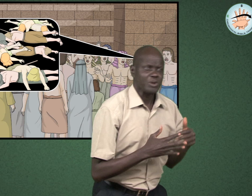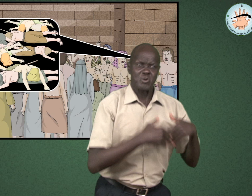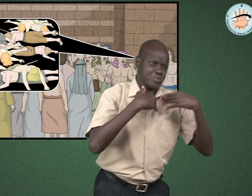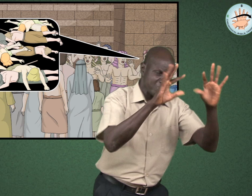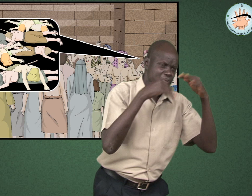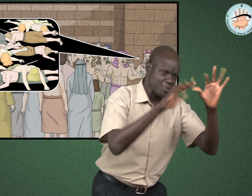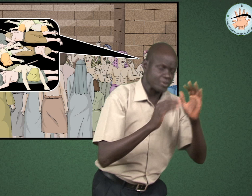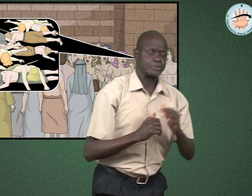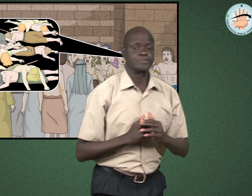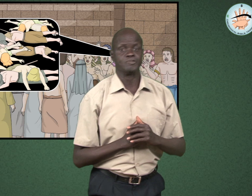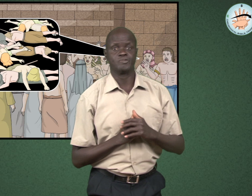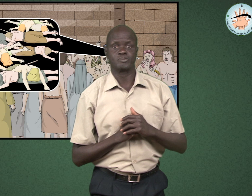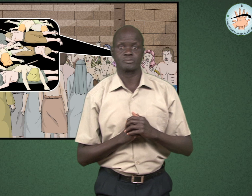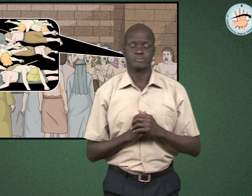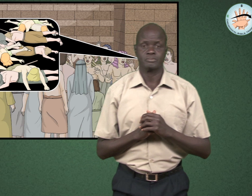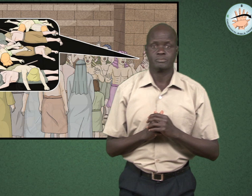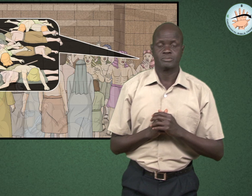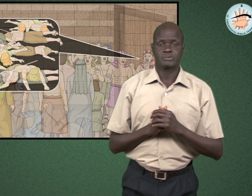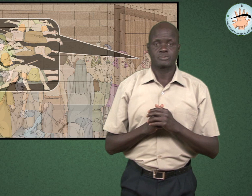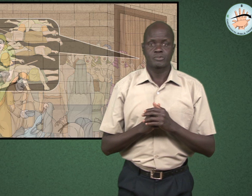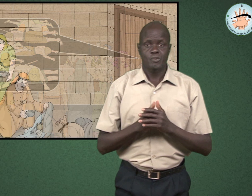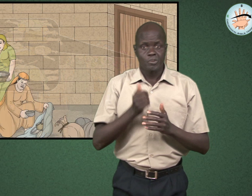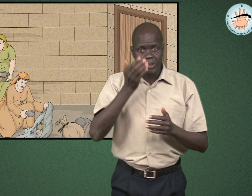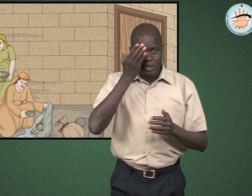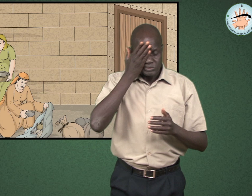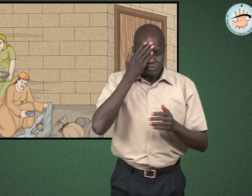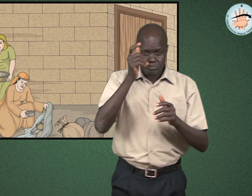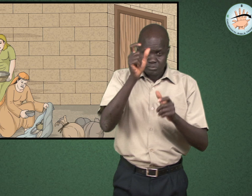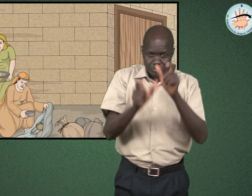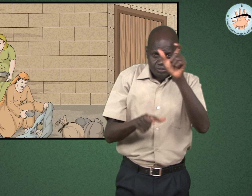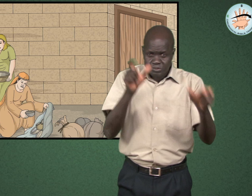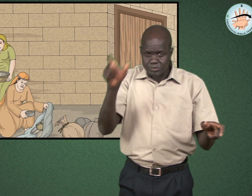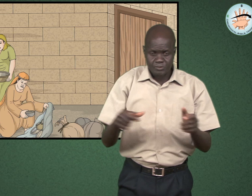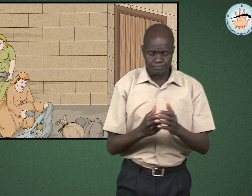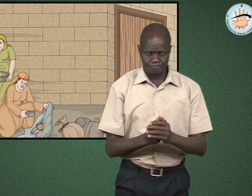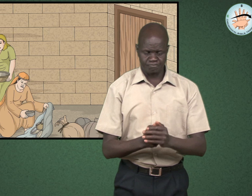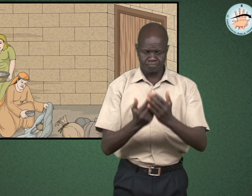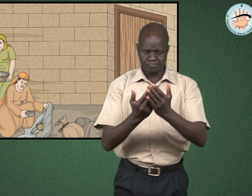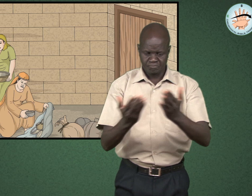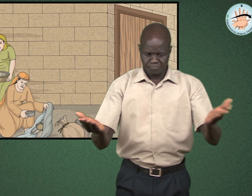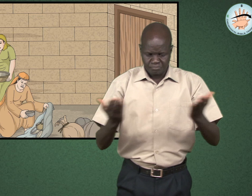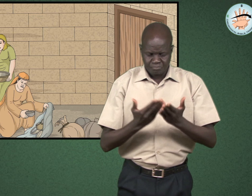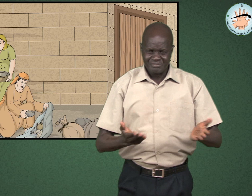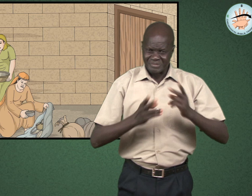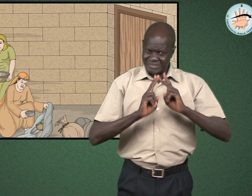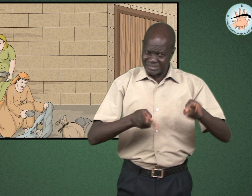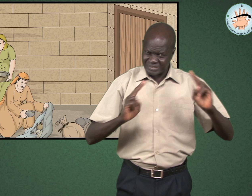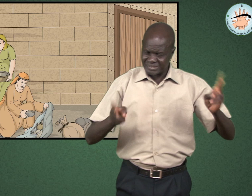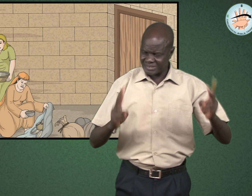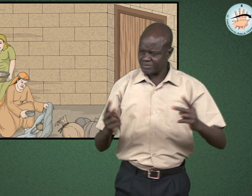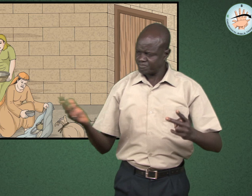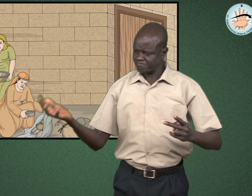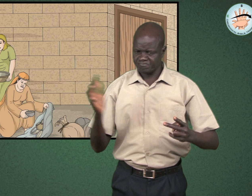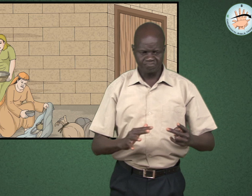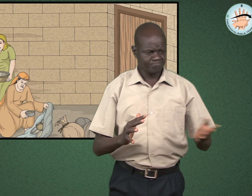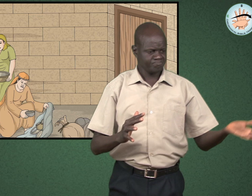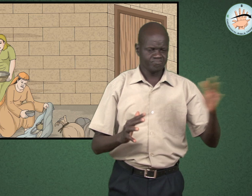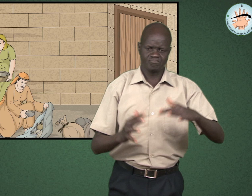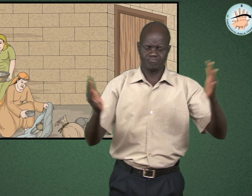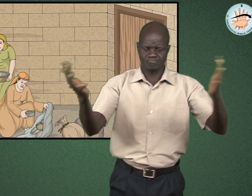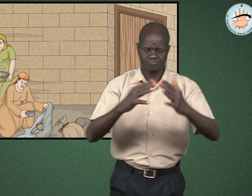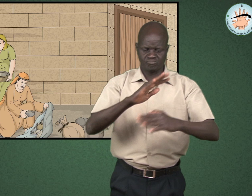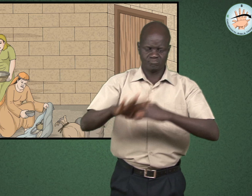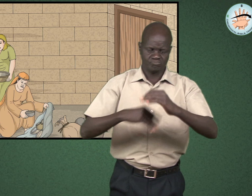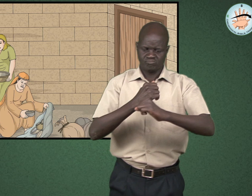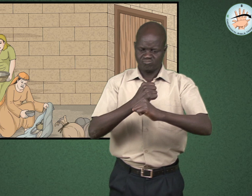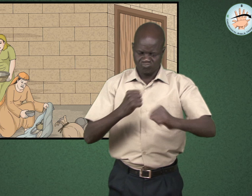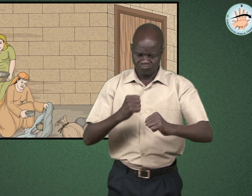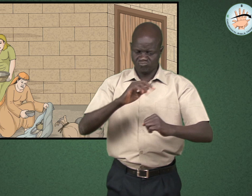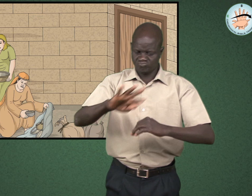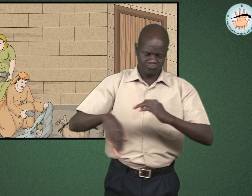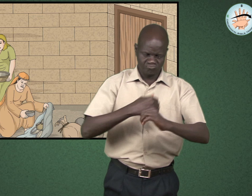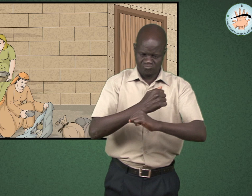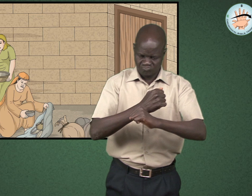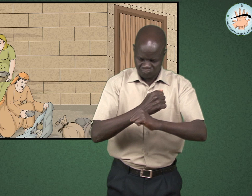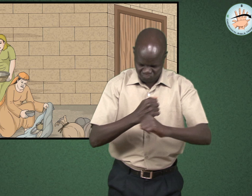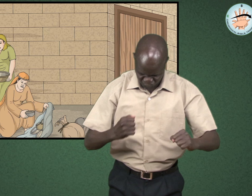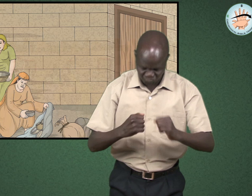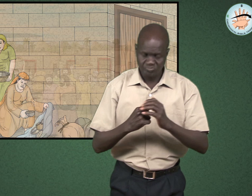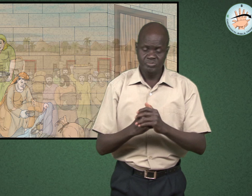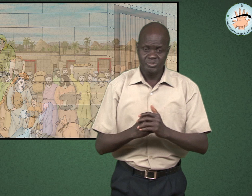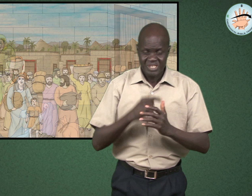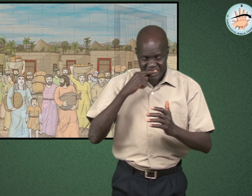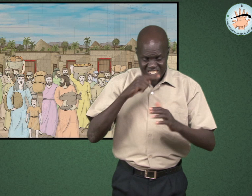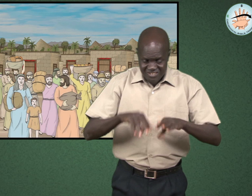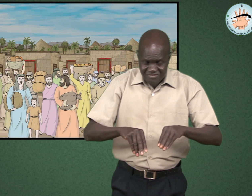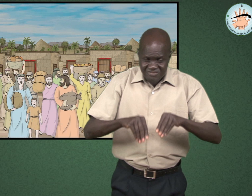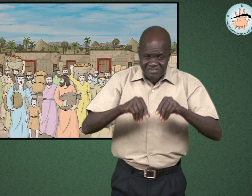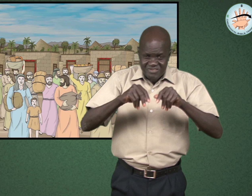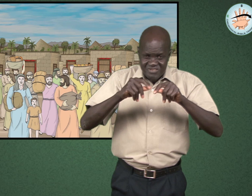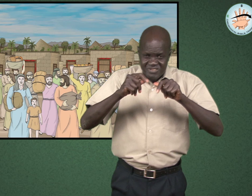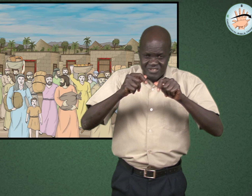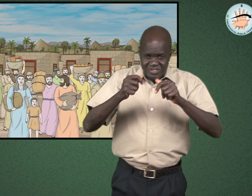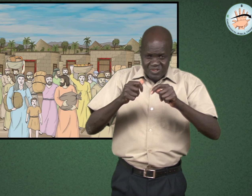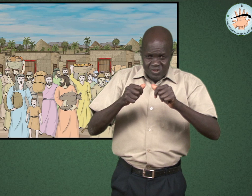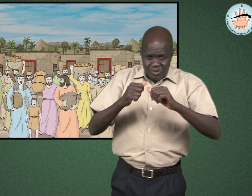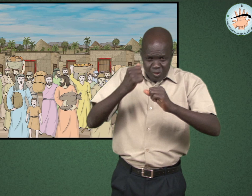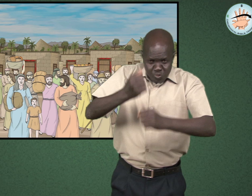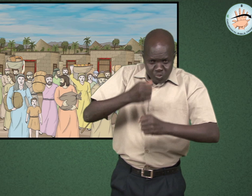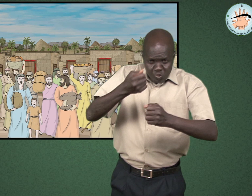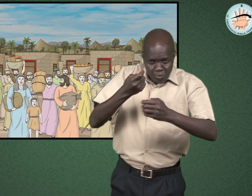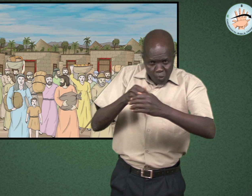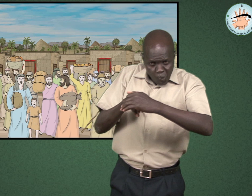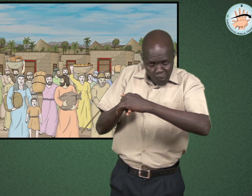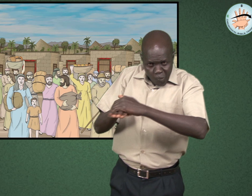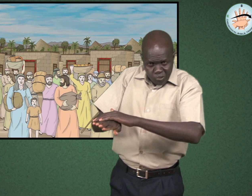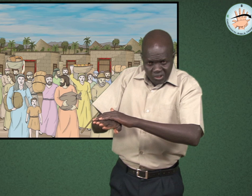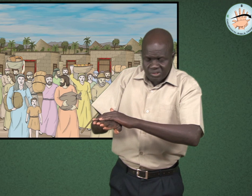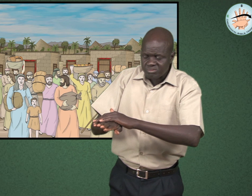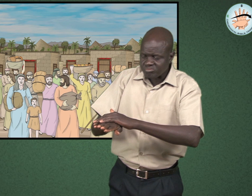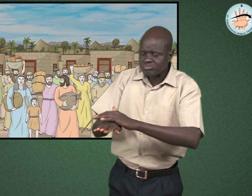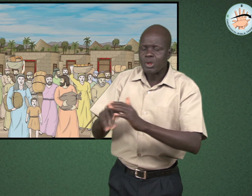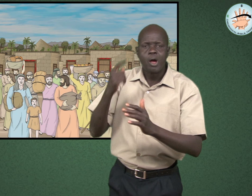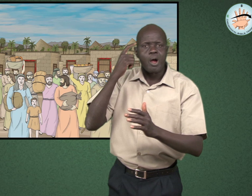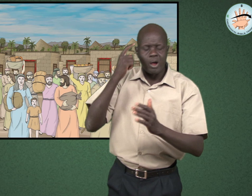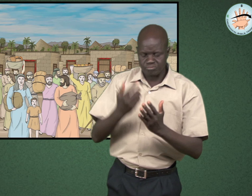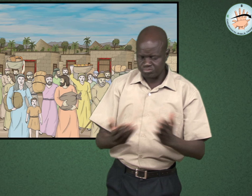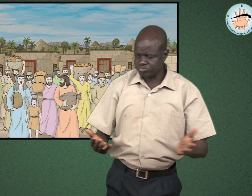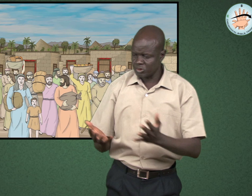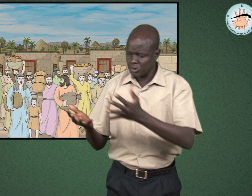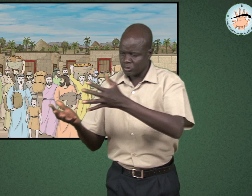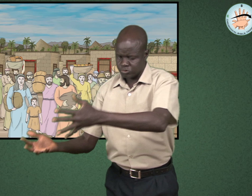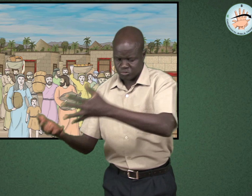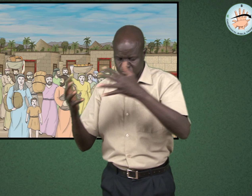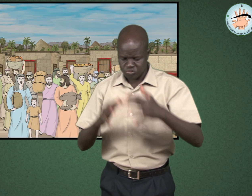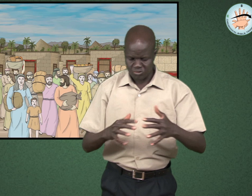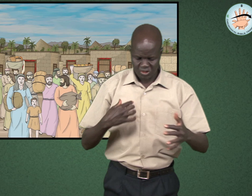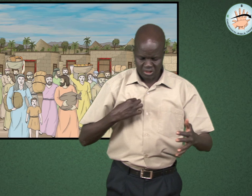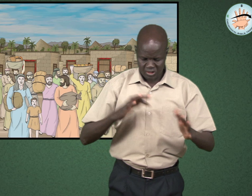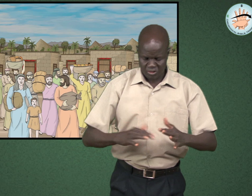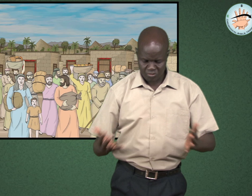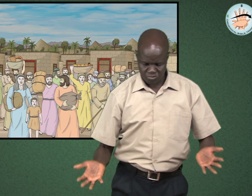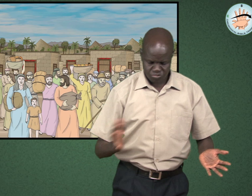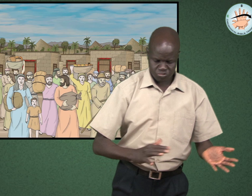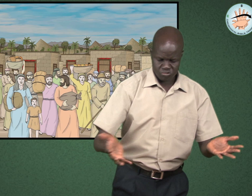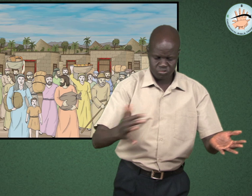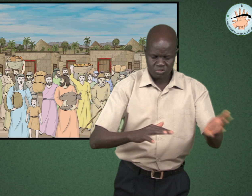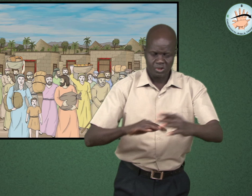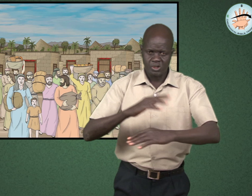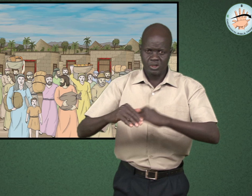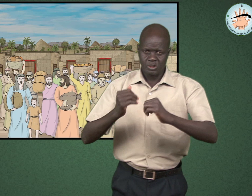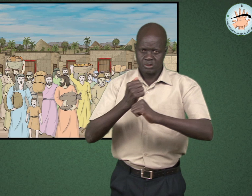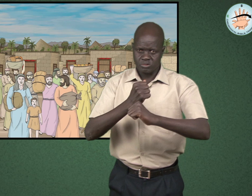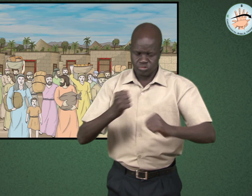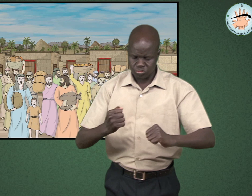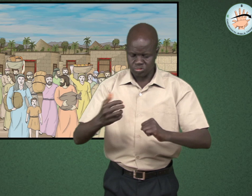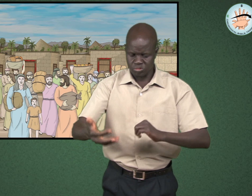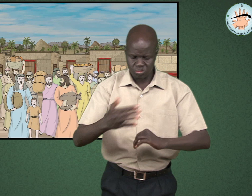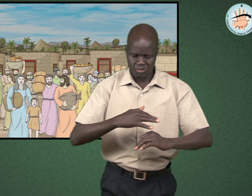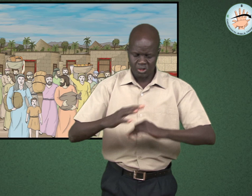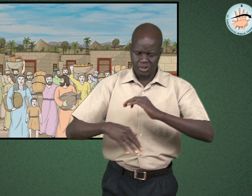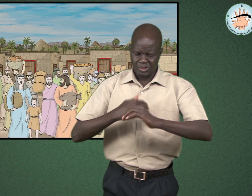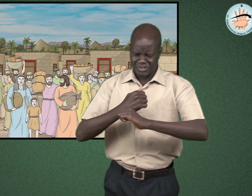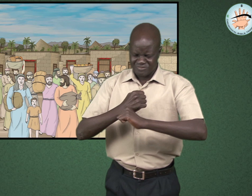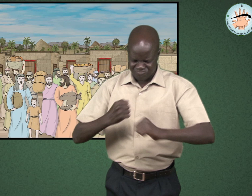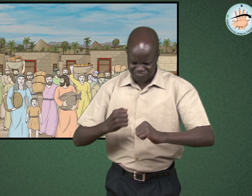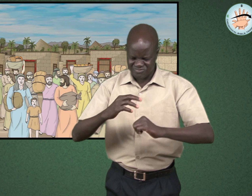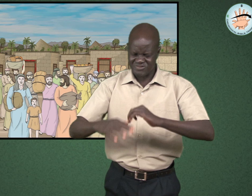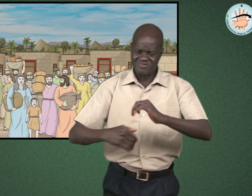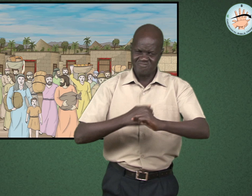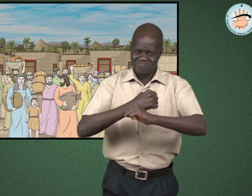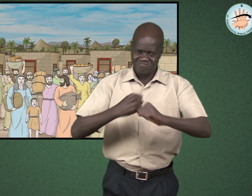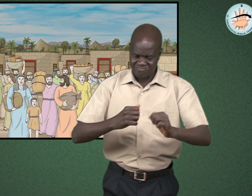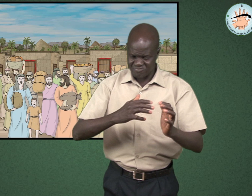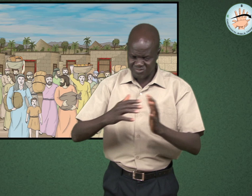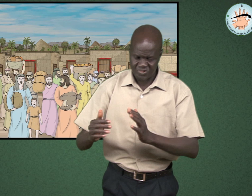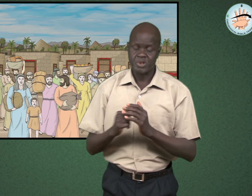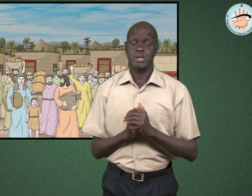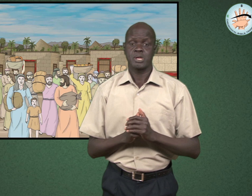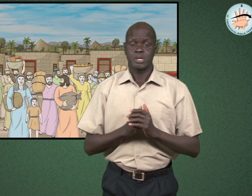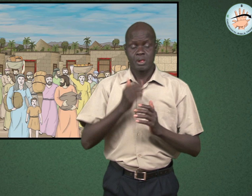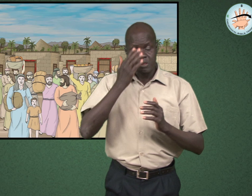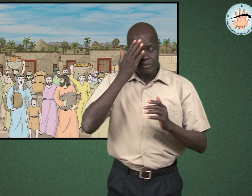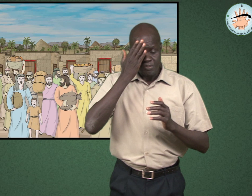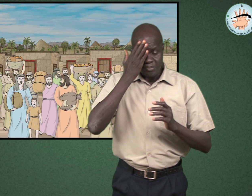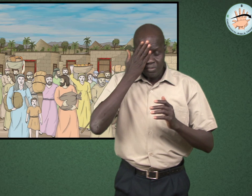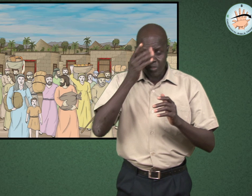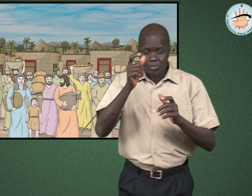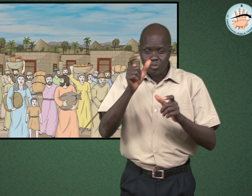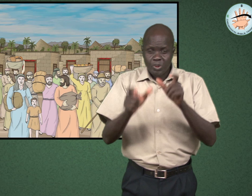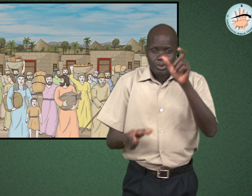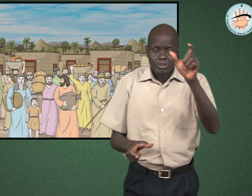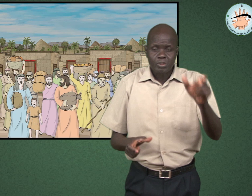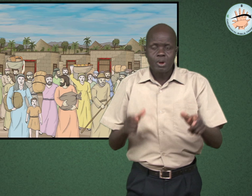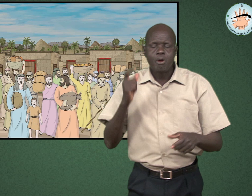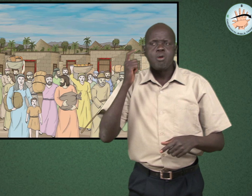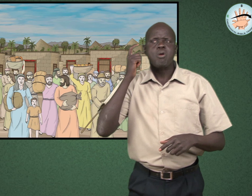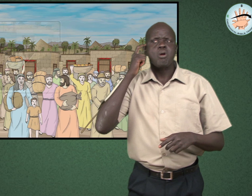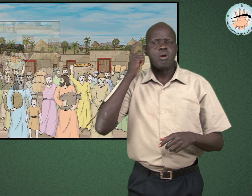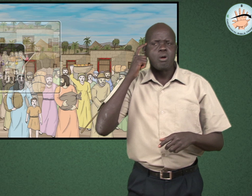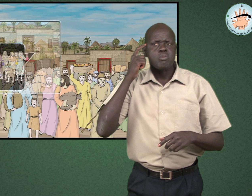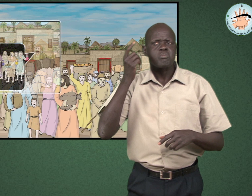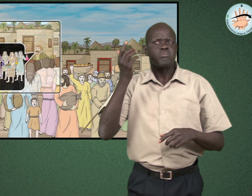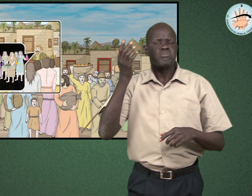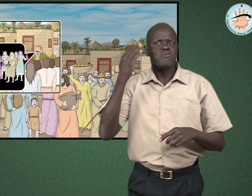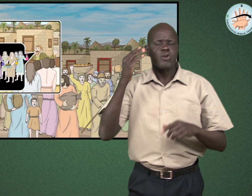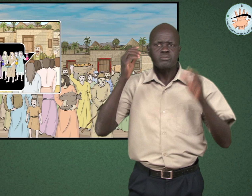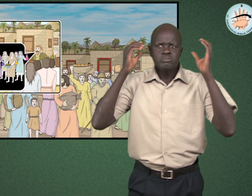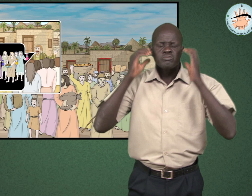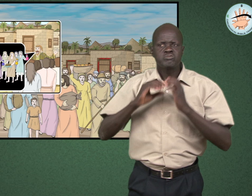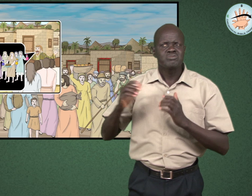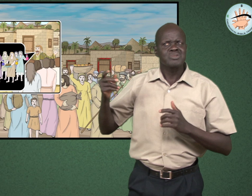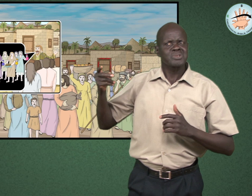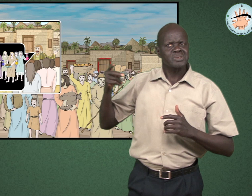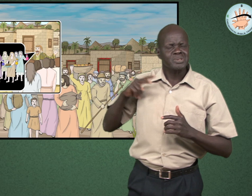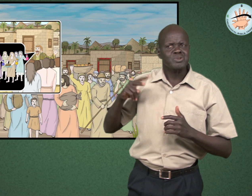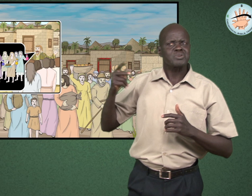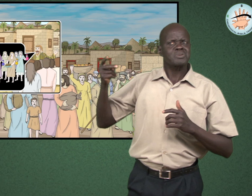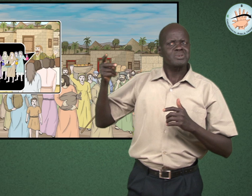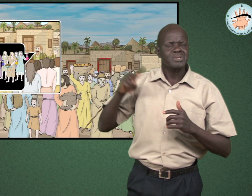So the people took their dough before it was leavened, carrying it on their shoulders in kneading bowls wrapped in clothing.